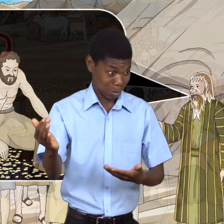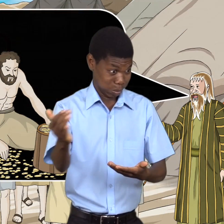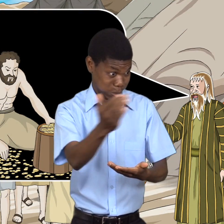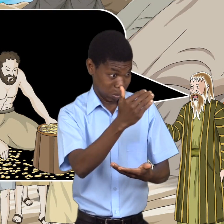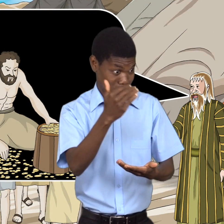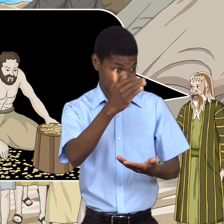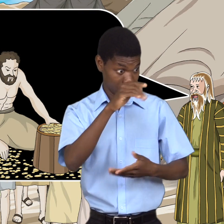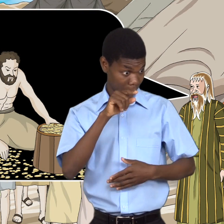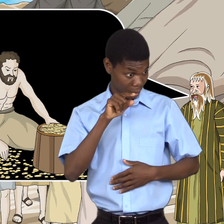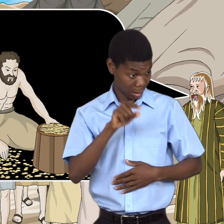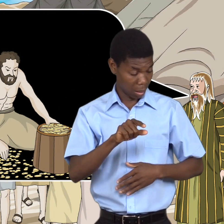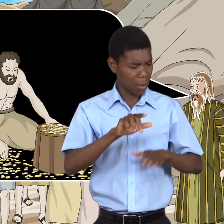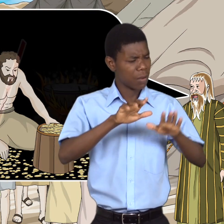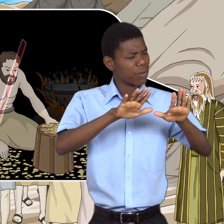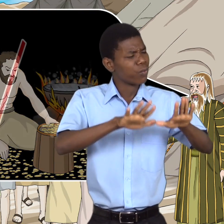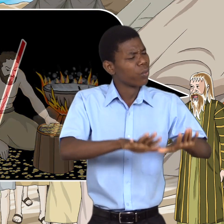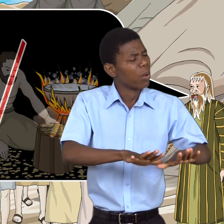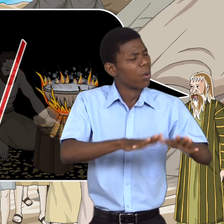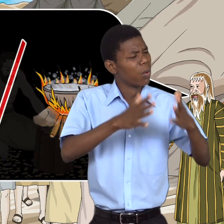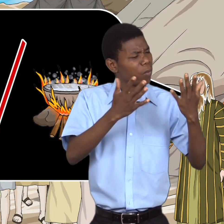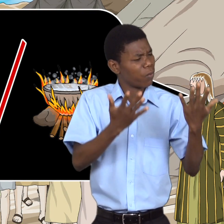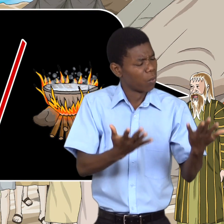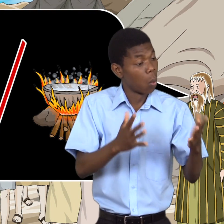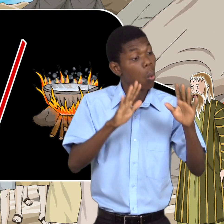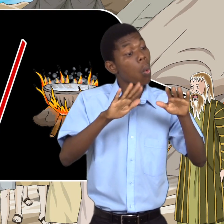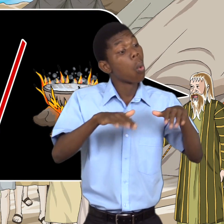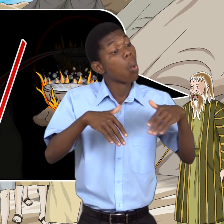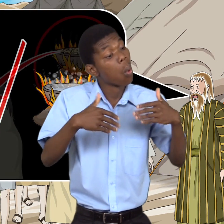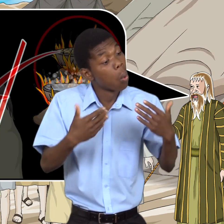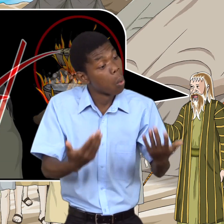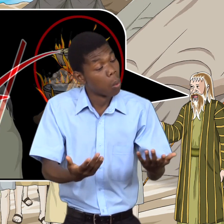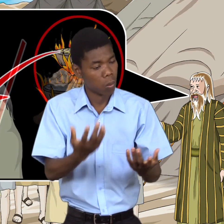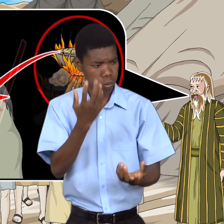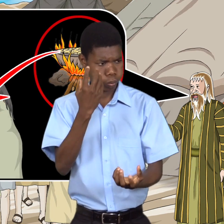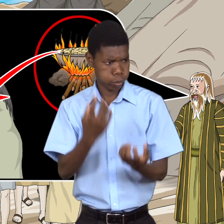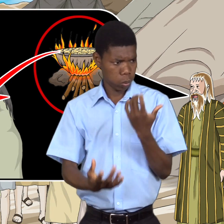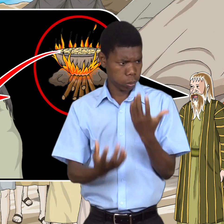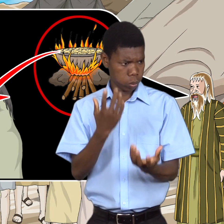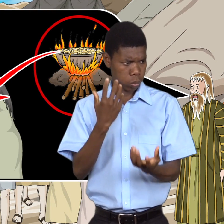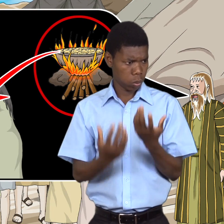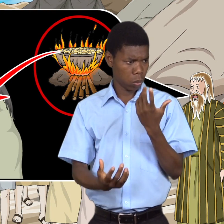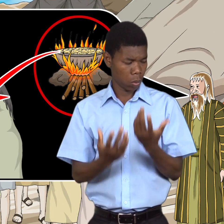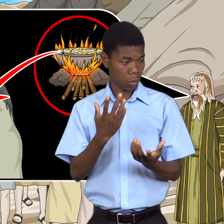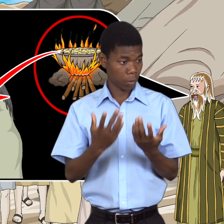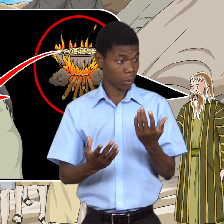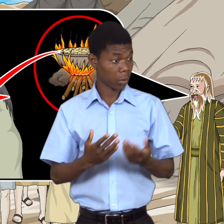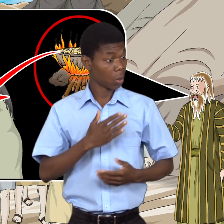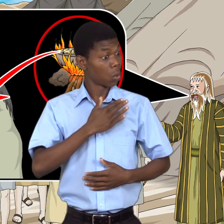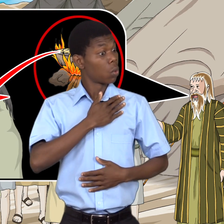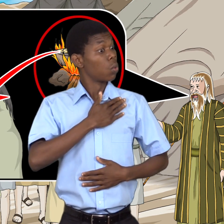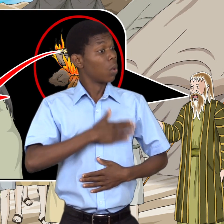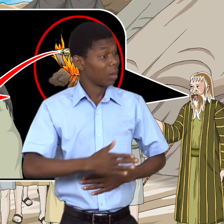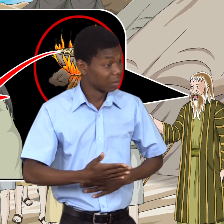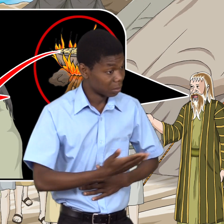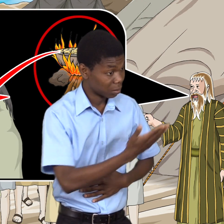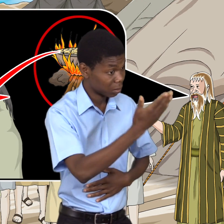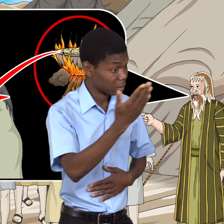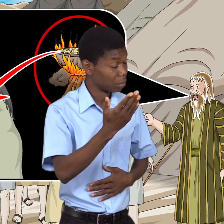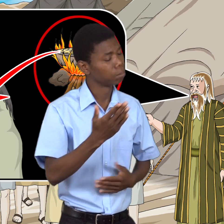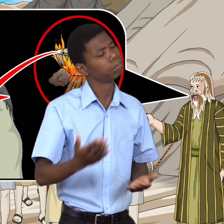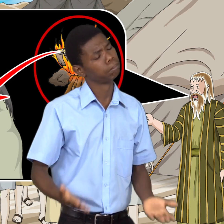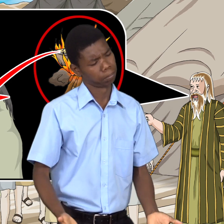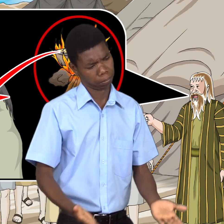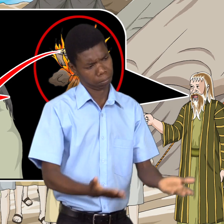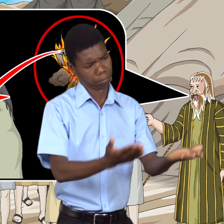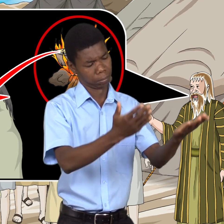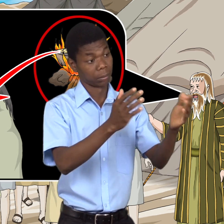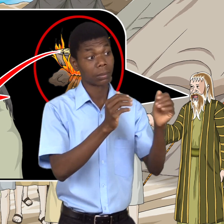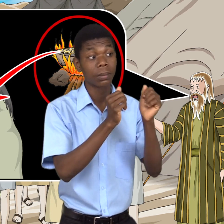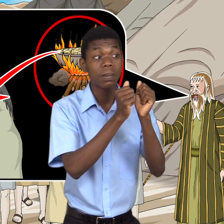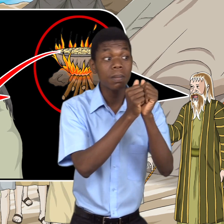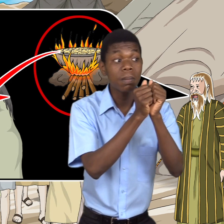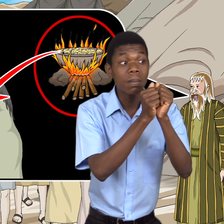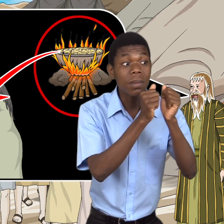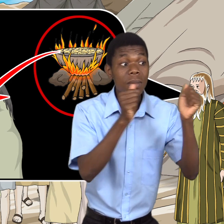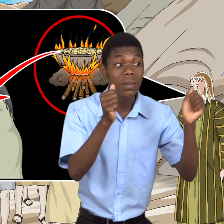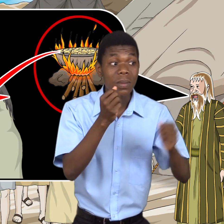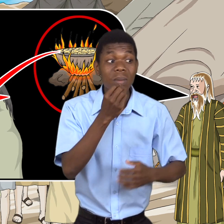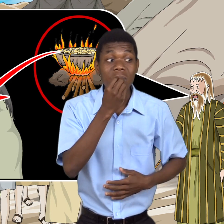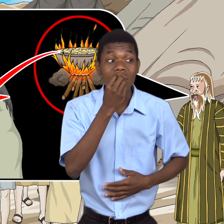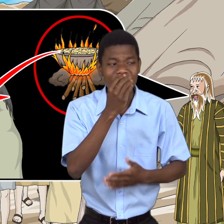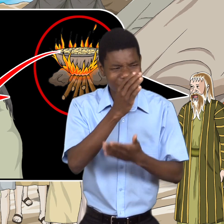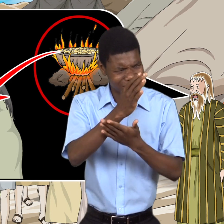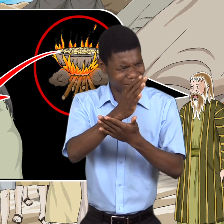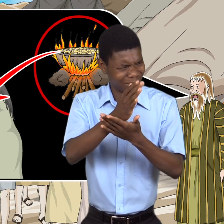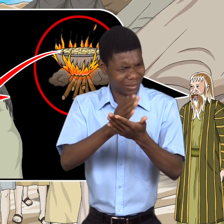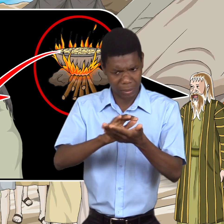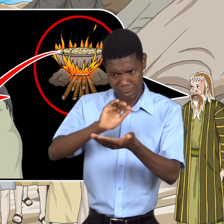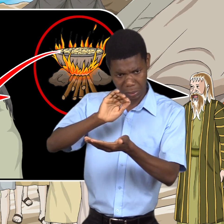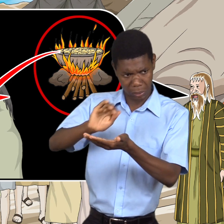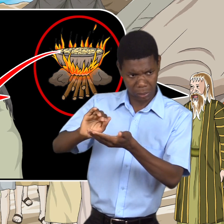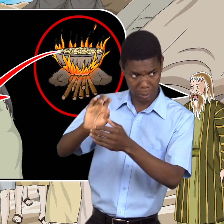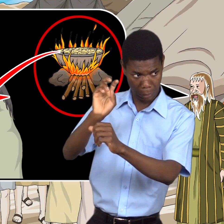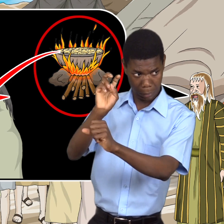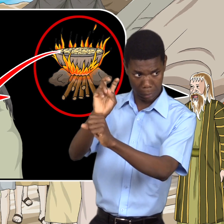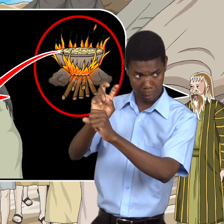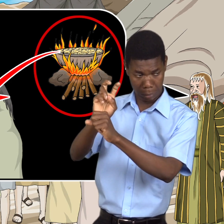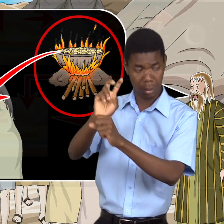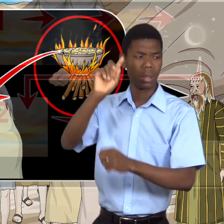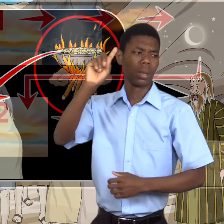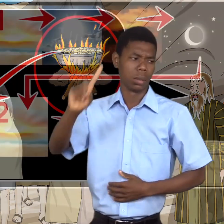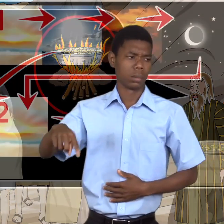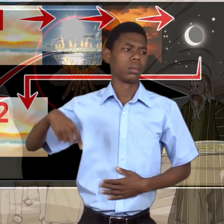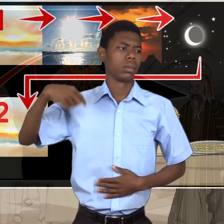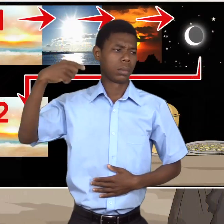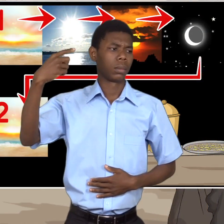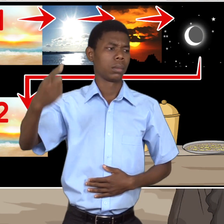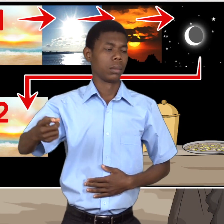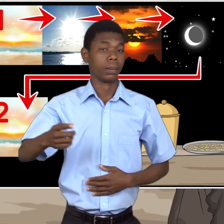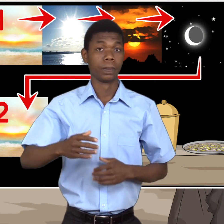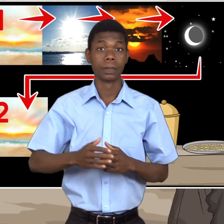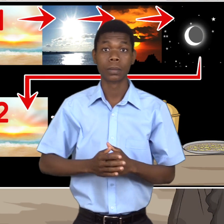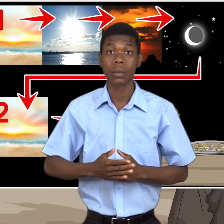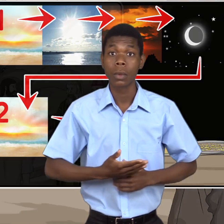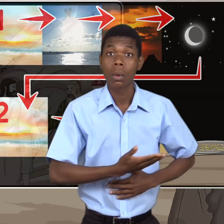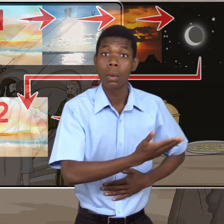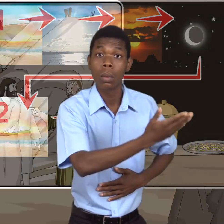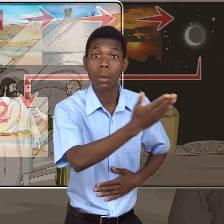So bake what you want to bake, and boil what you want to boil.